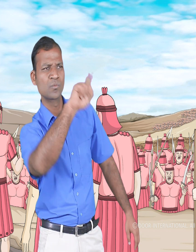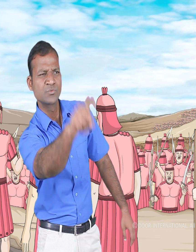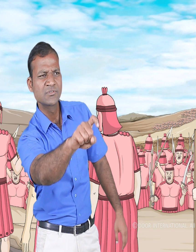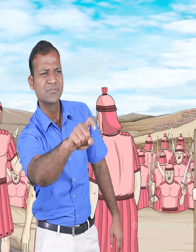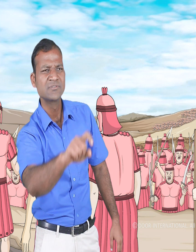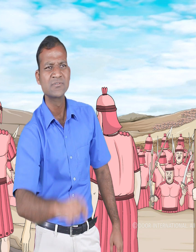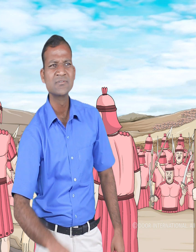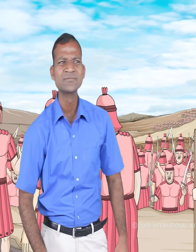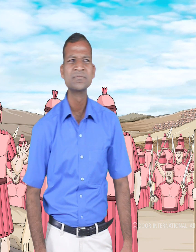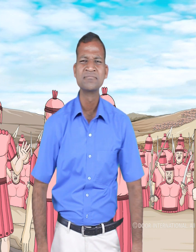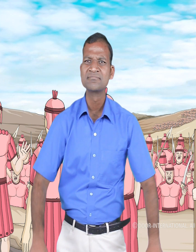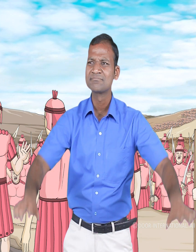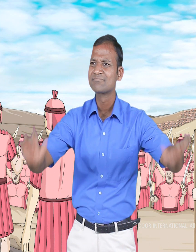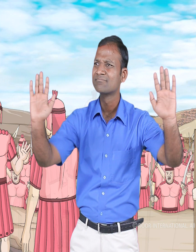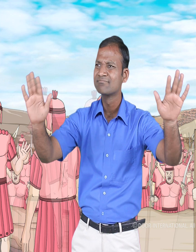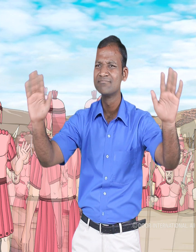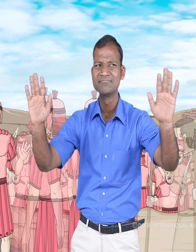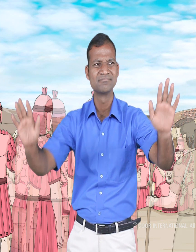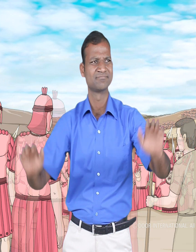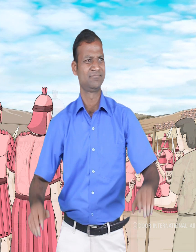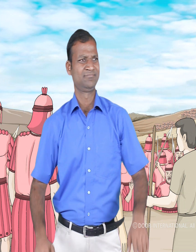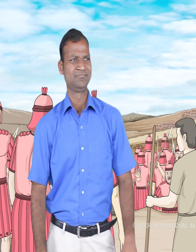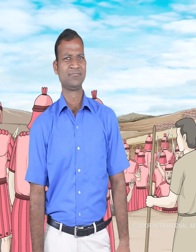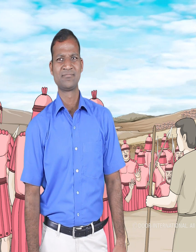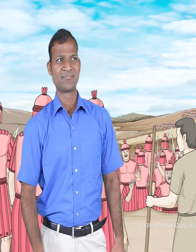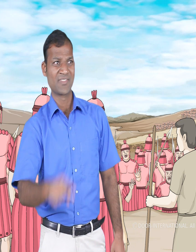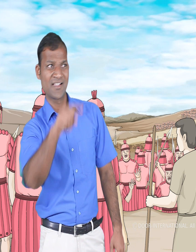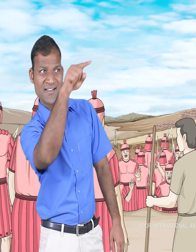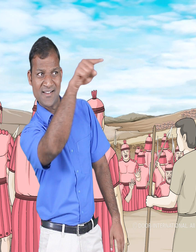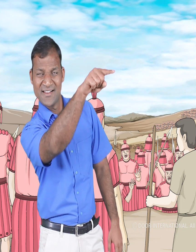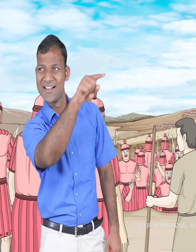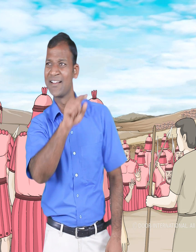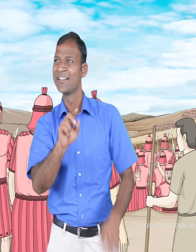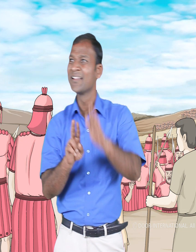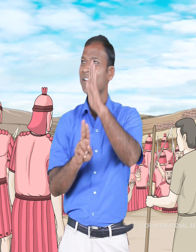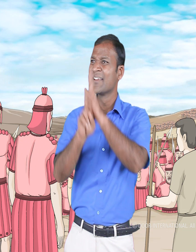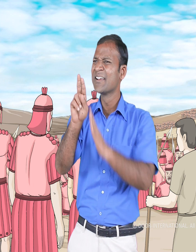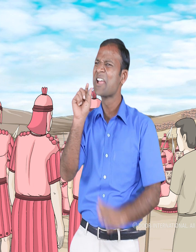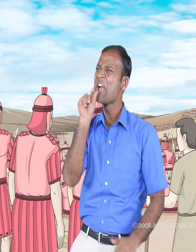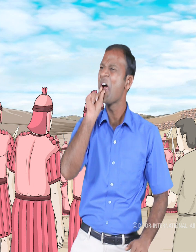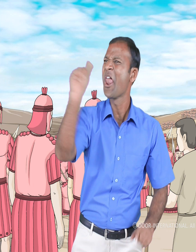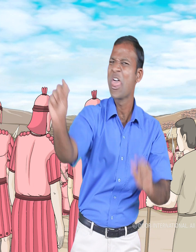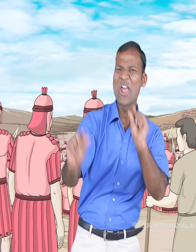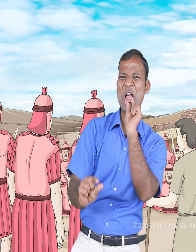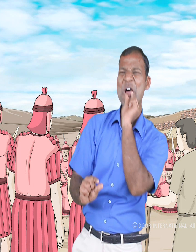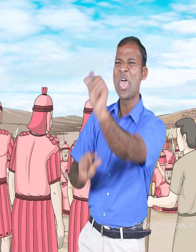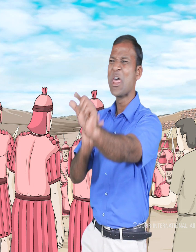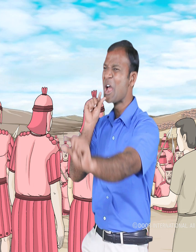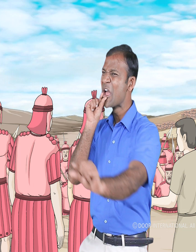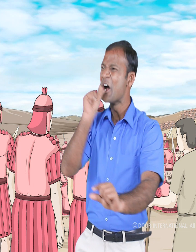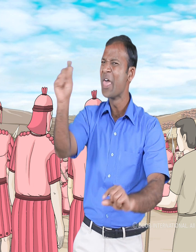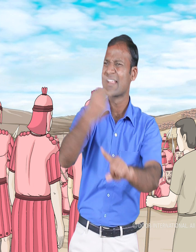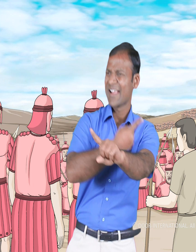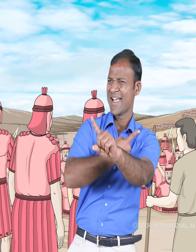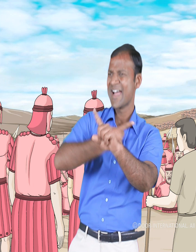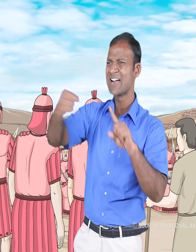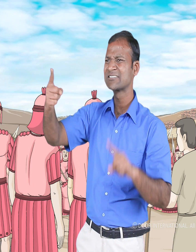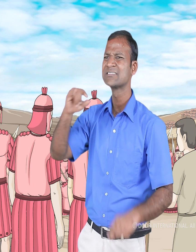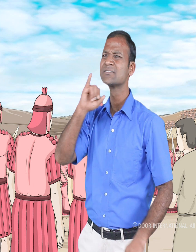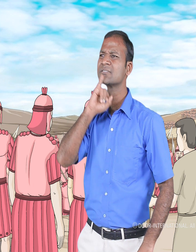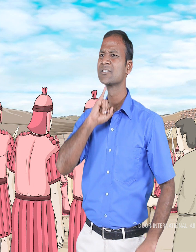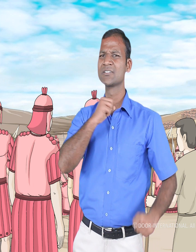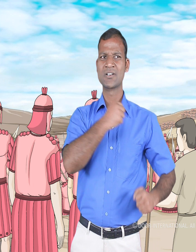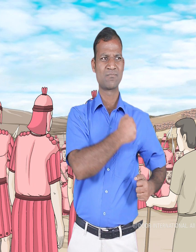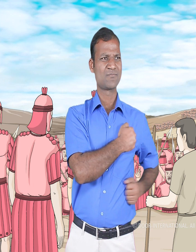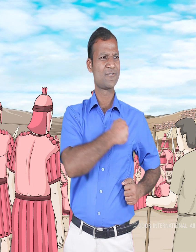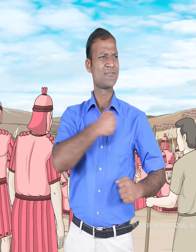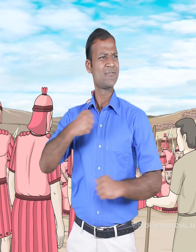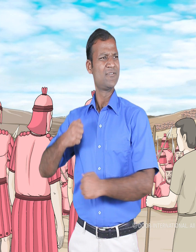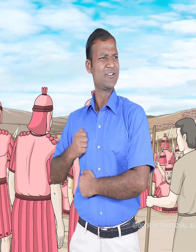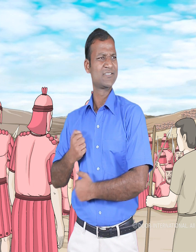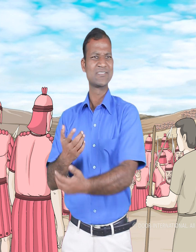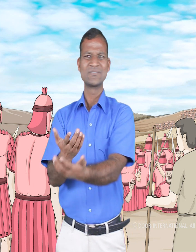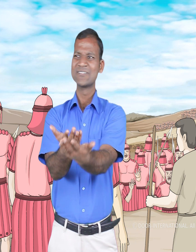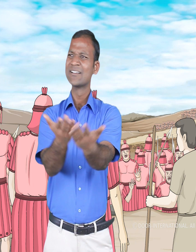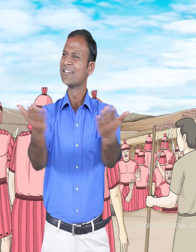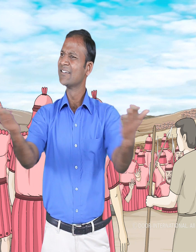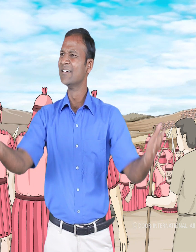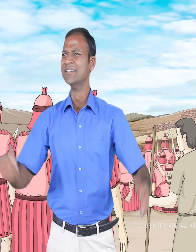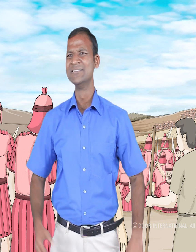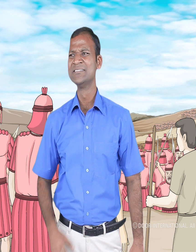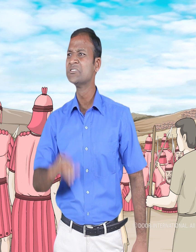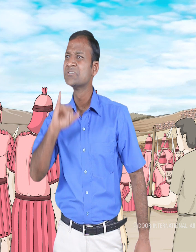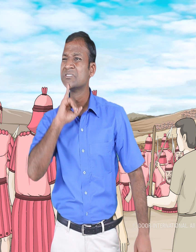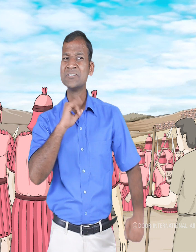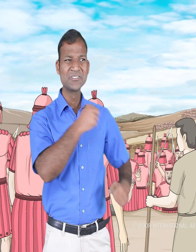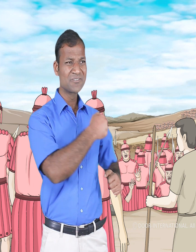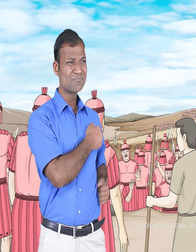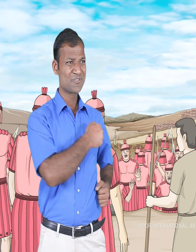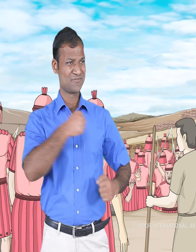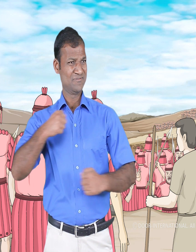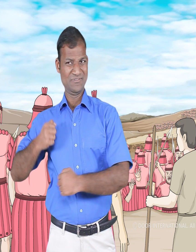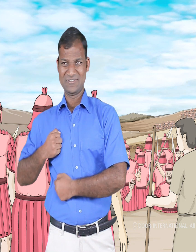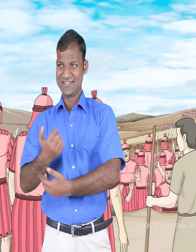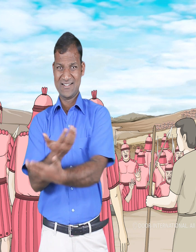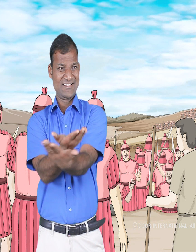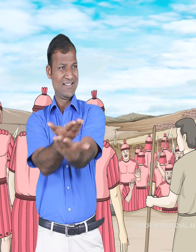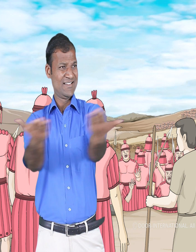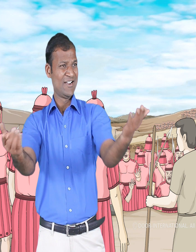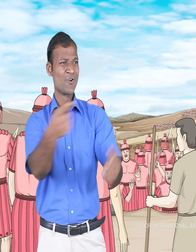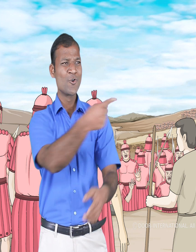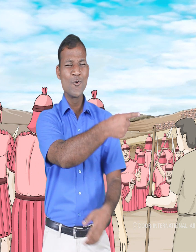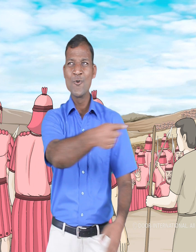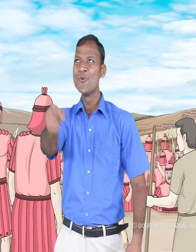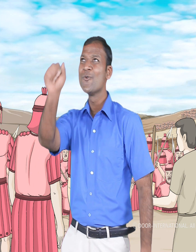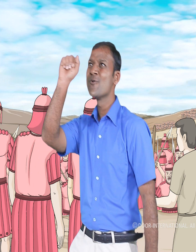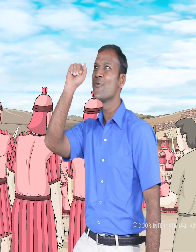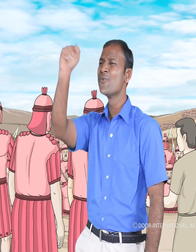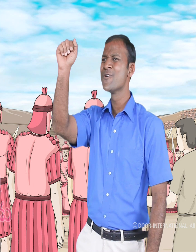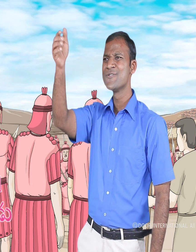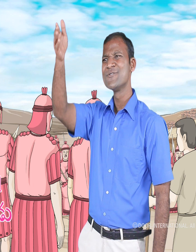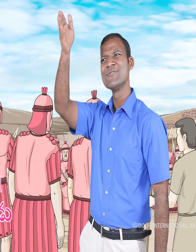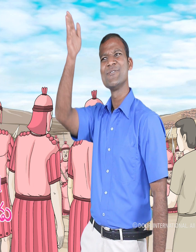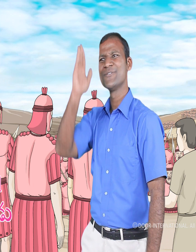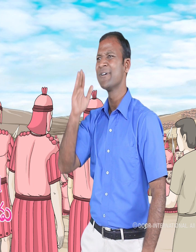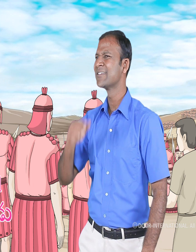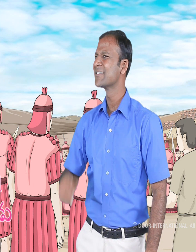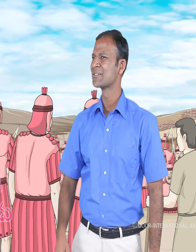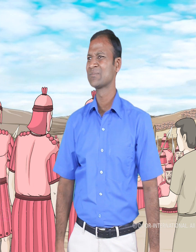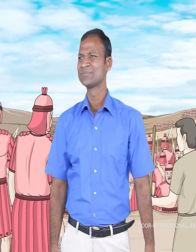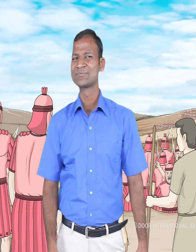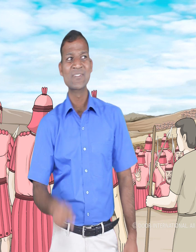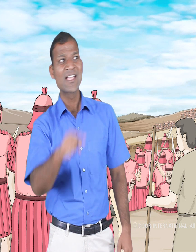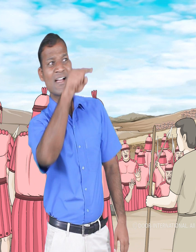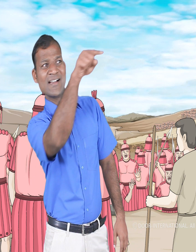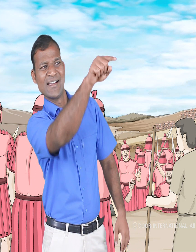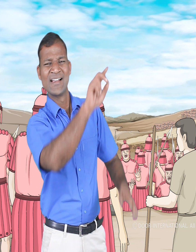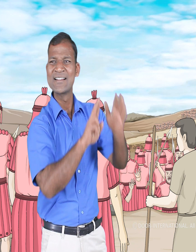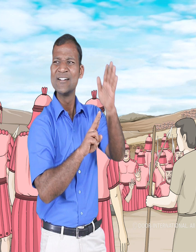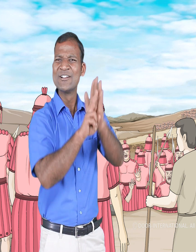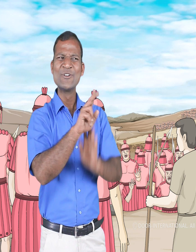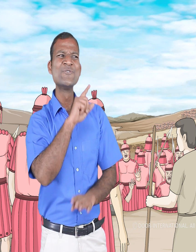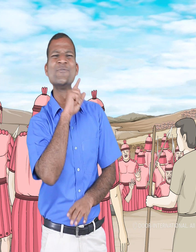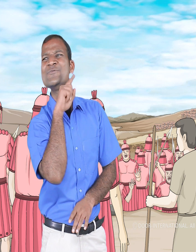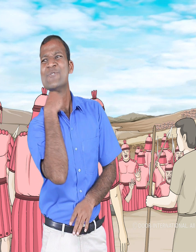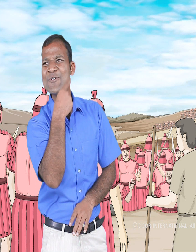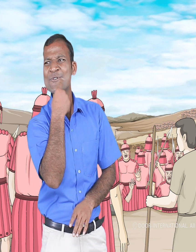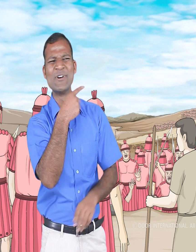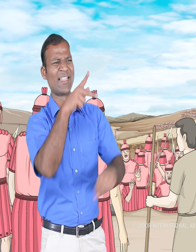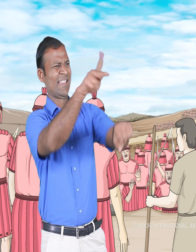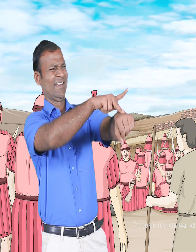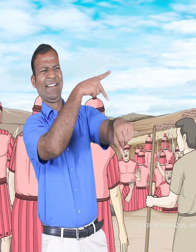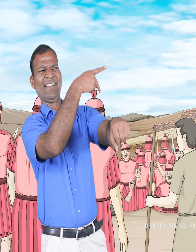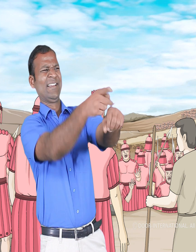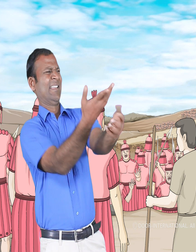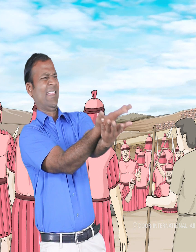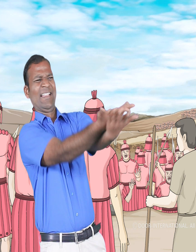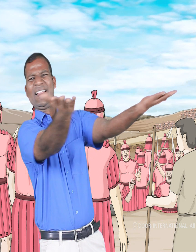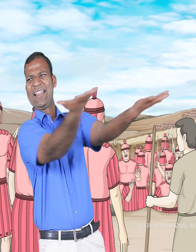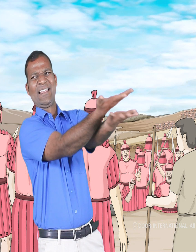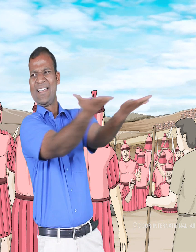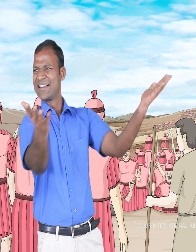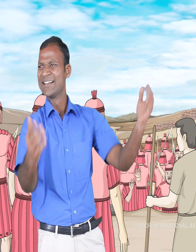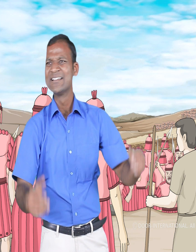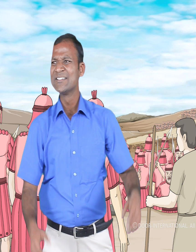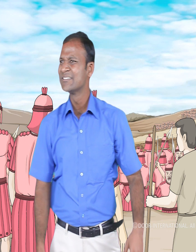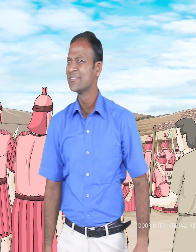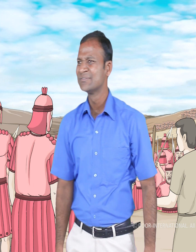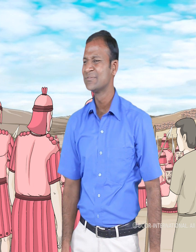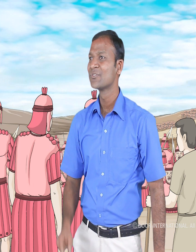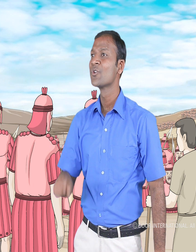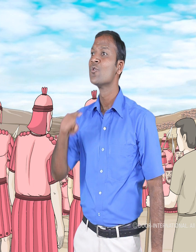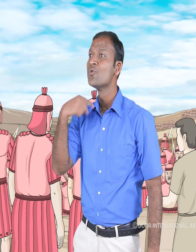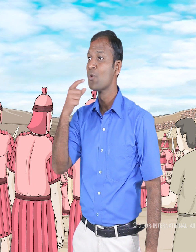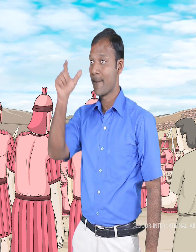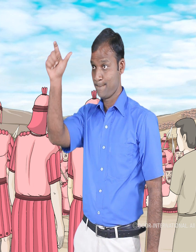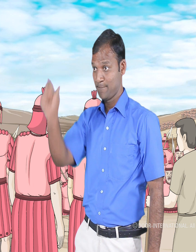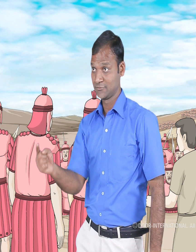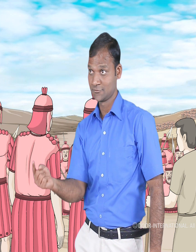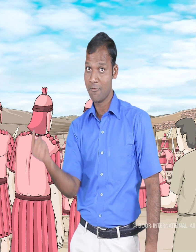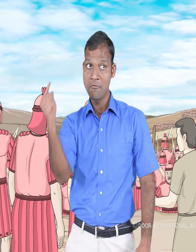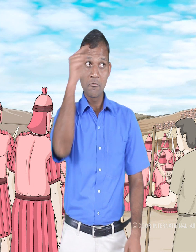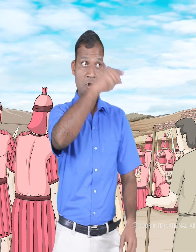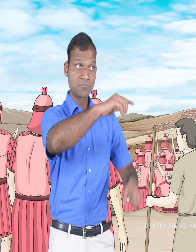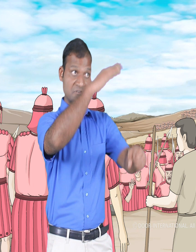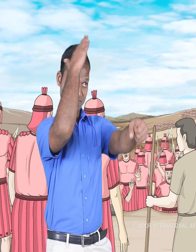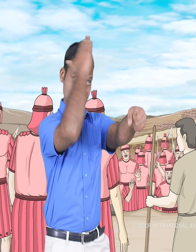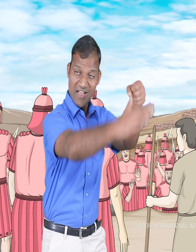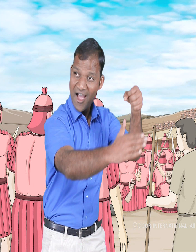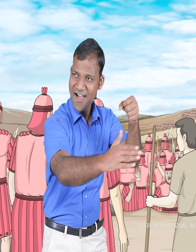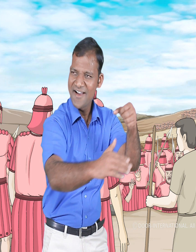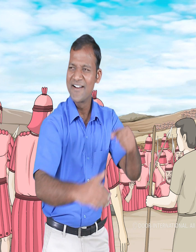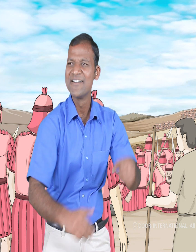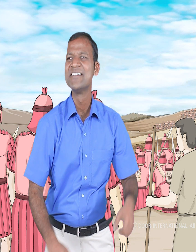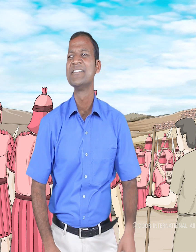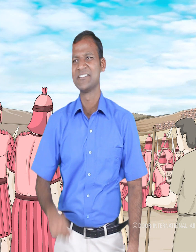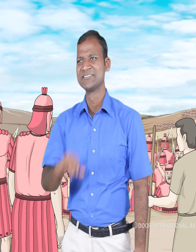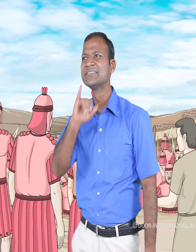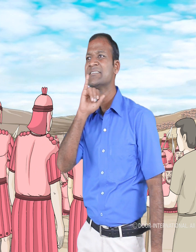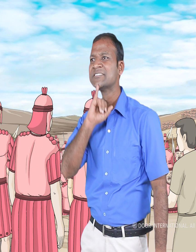David asked the men who were standing with him, “What will be done for the man who kills this Philistine and removes this disgrace from Israel?